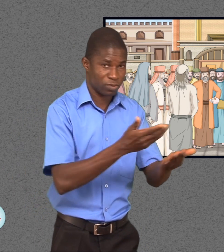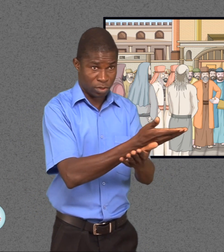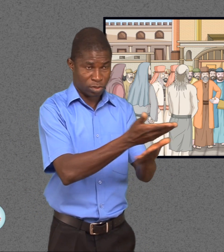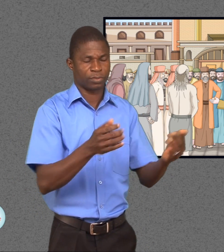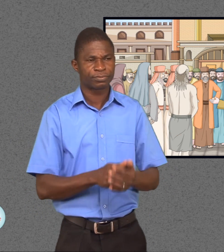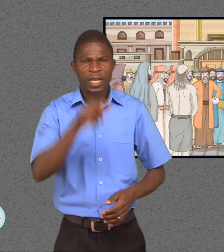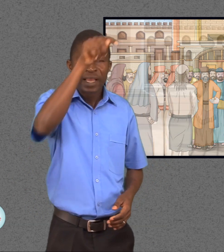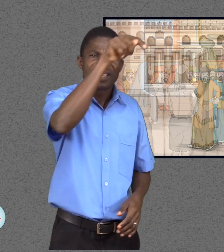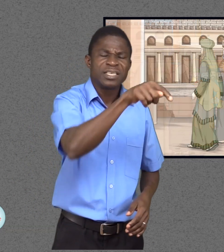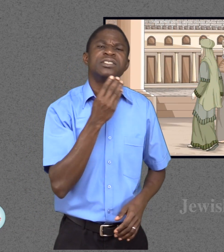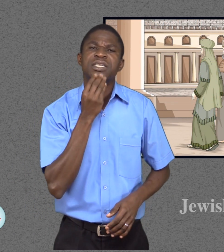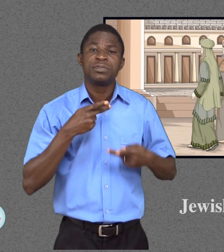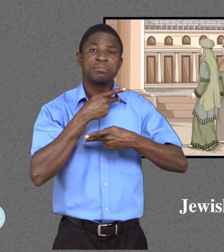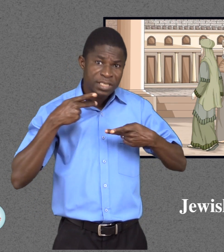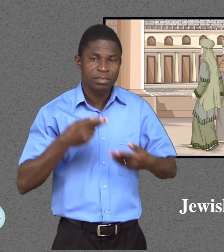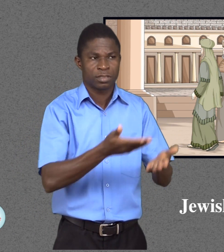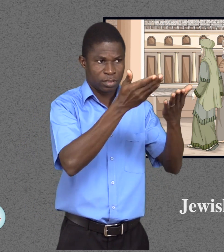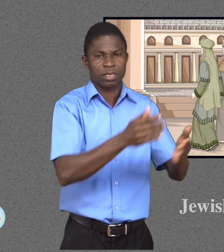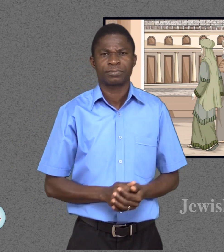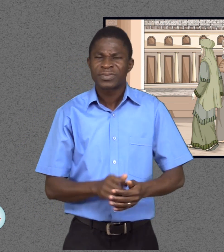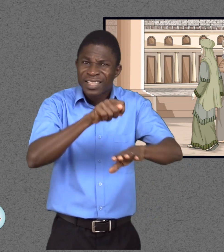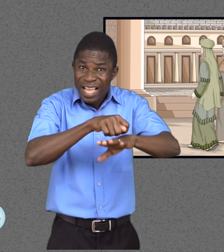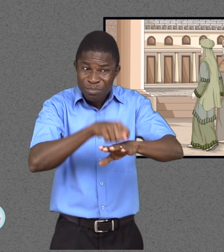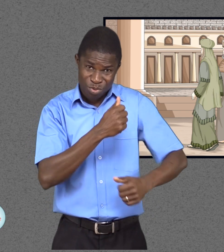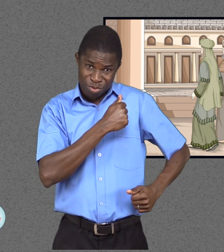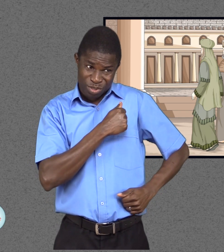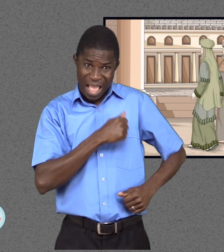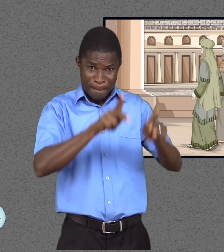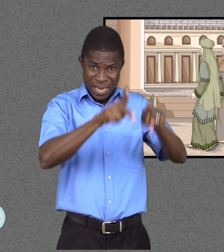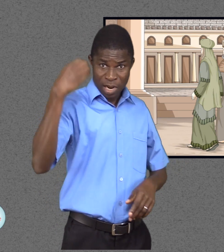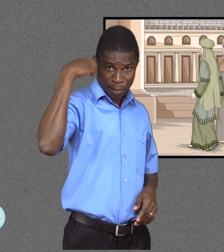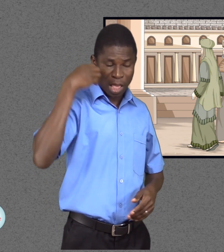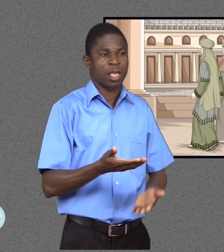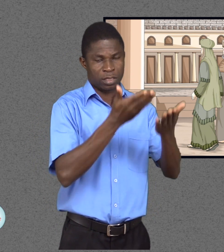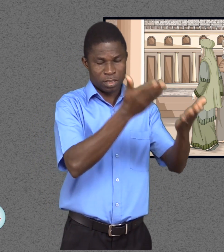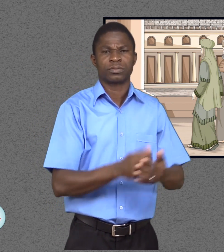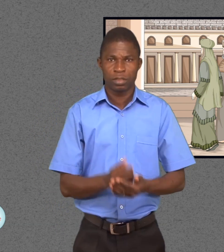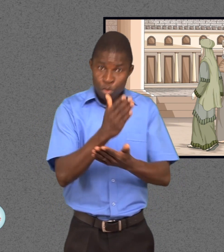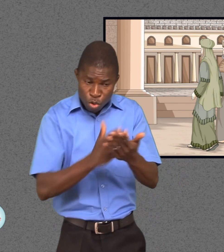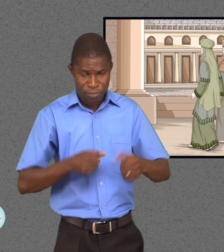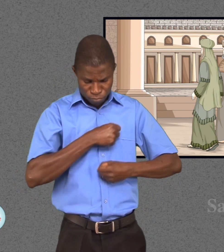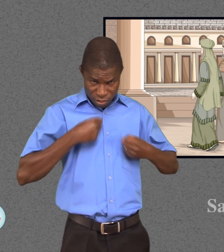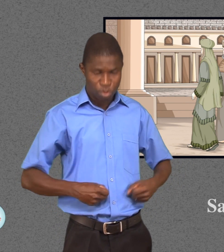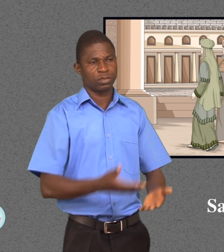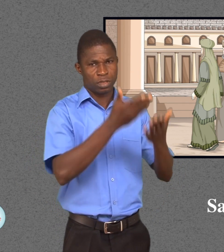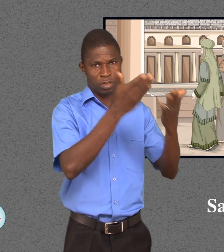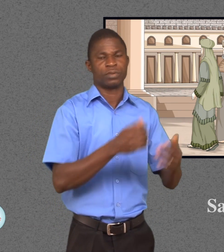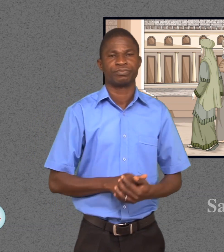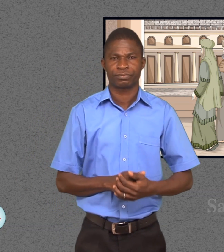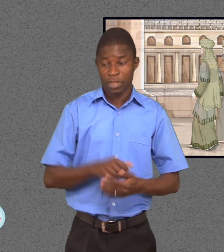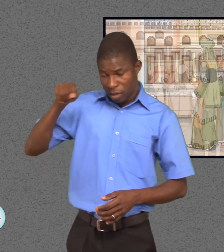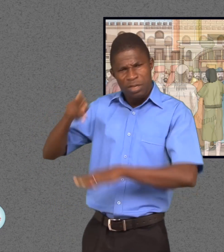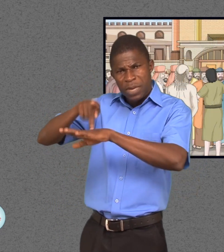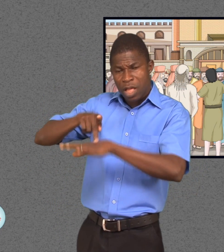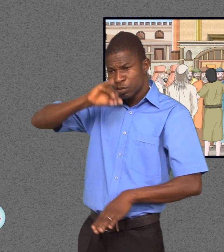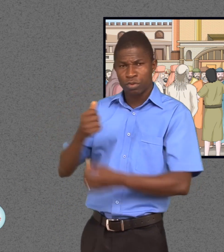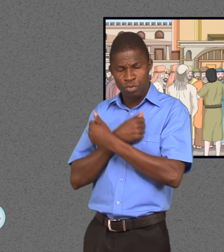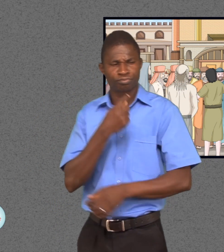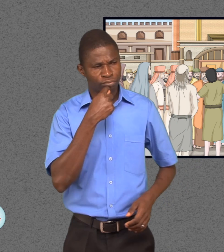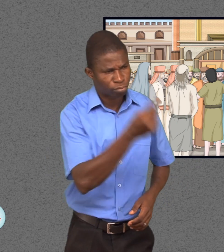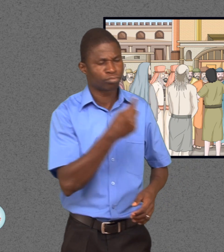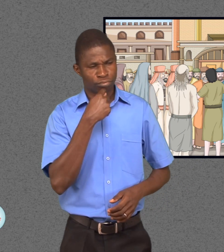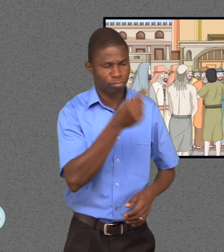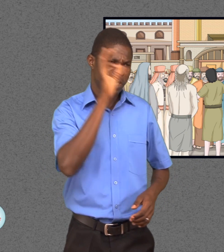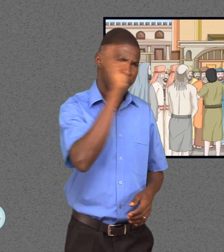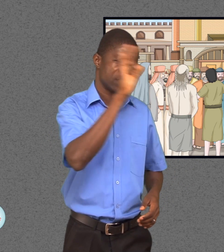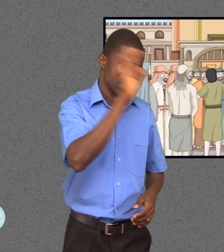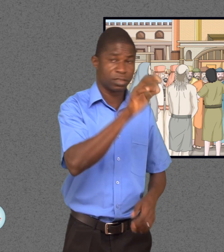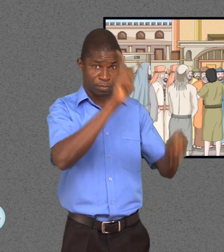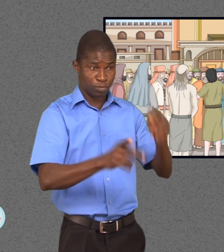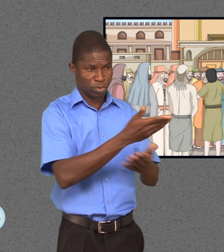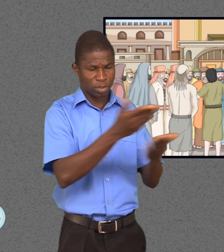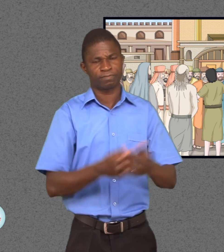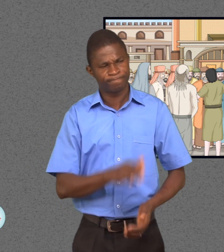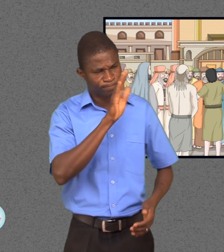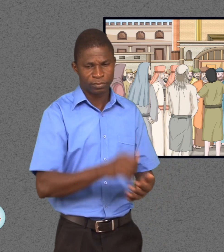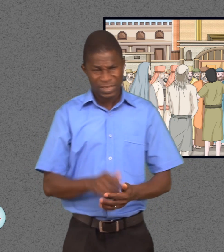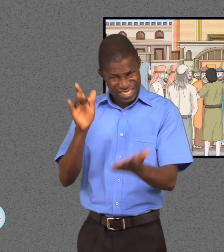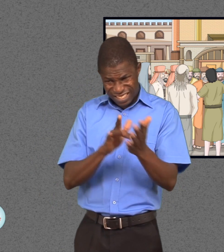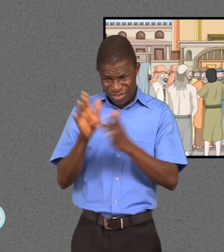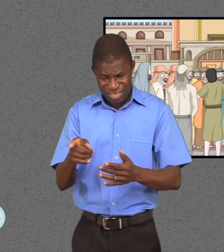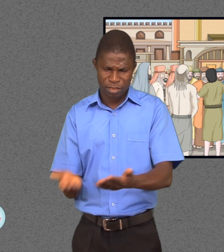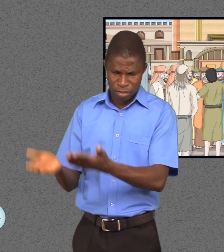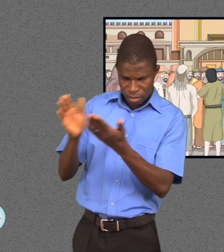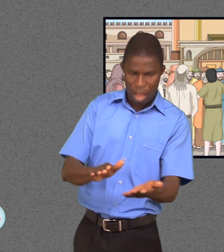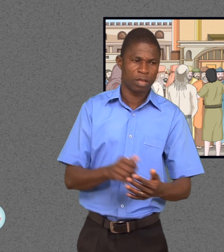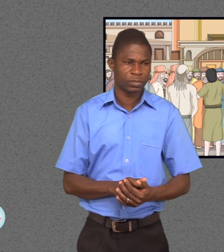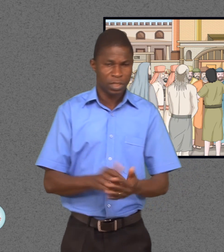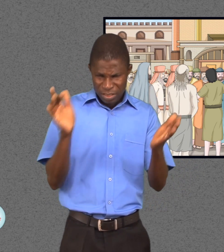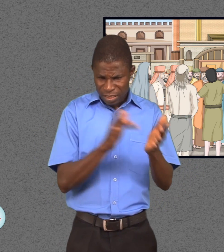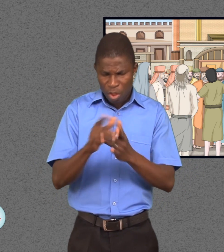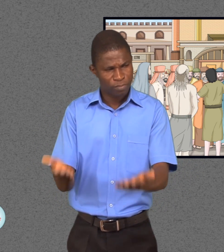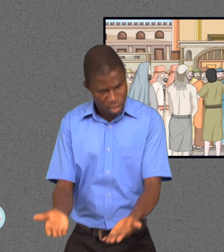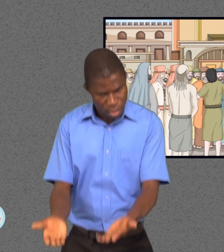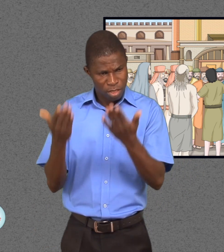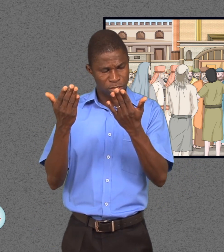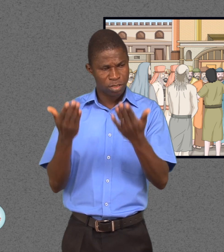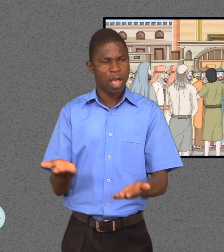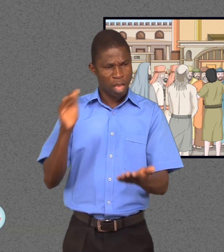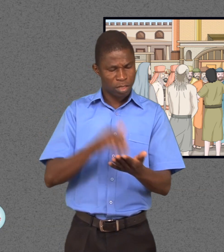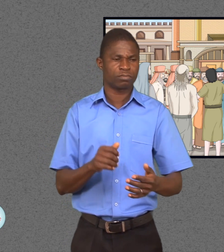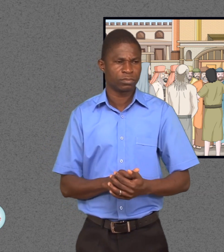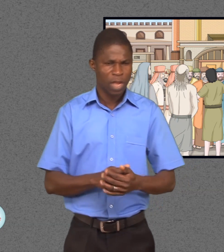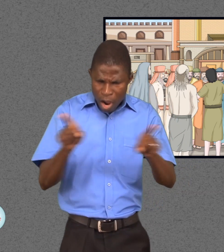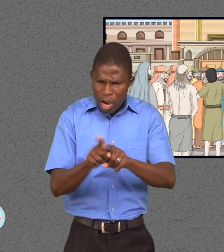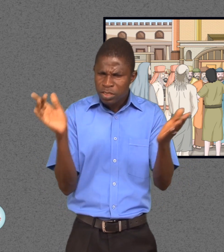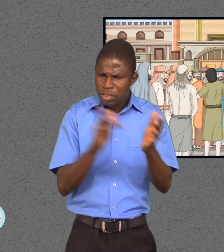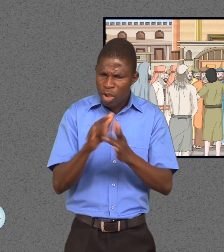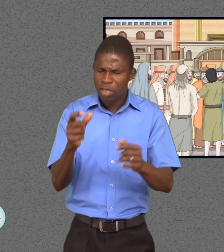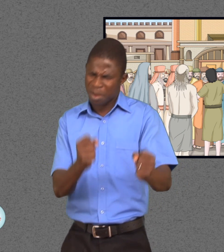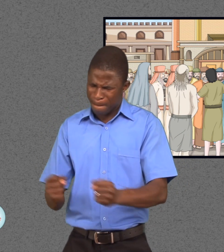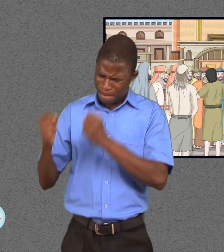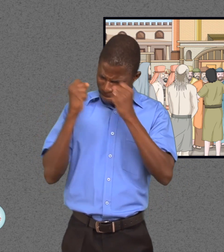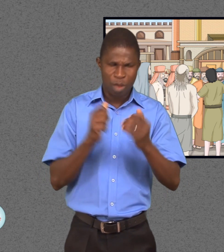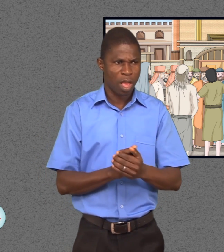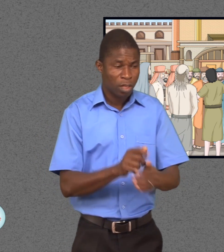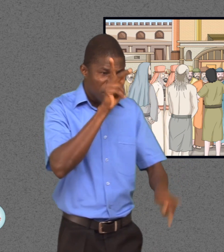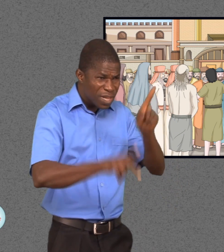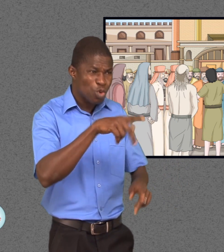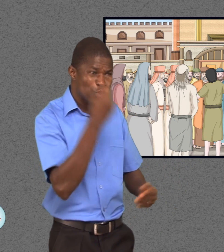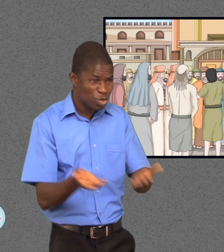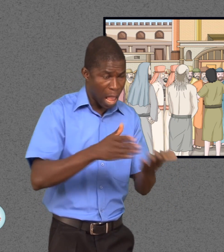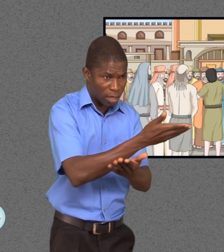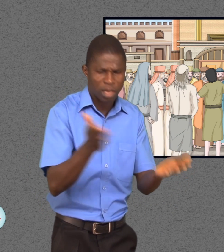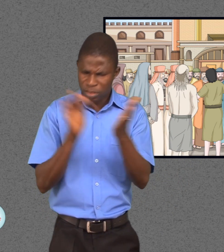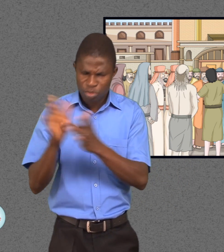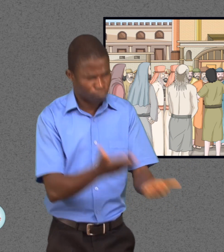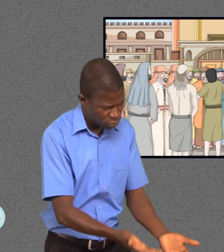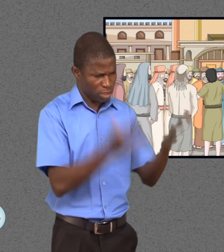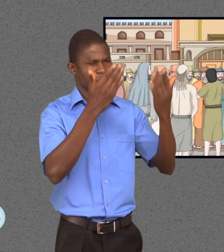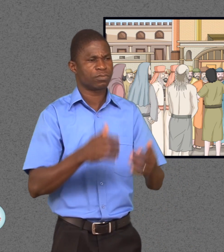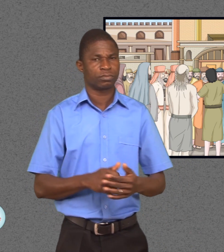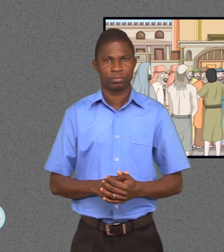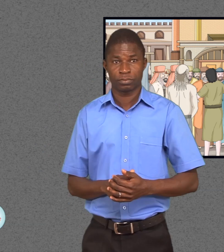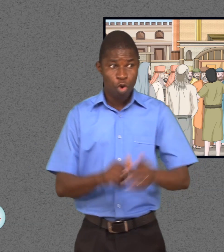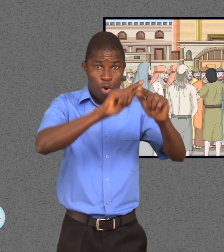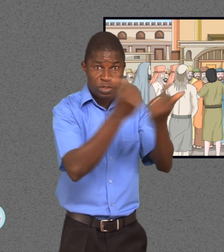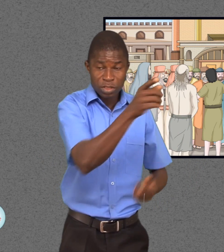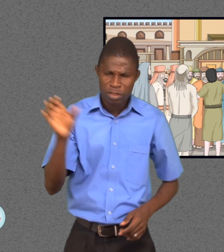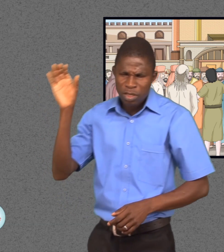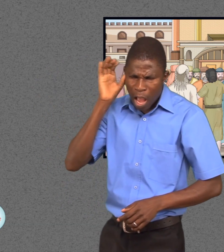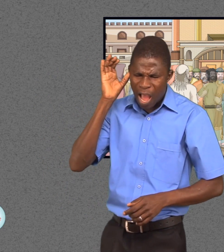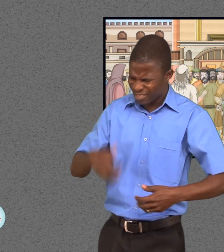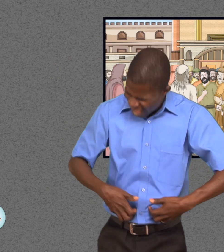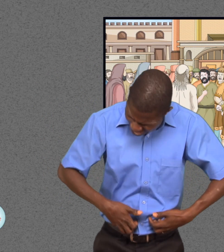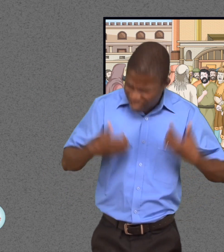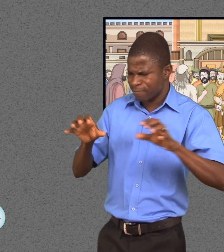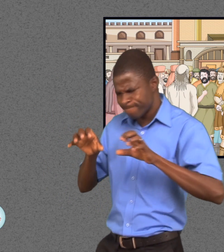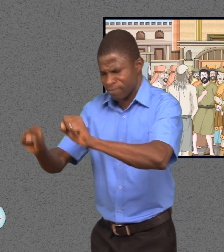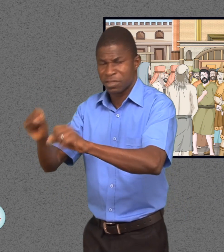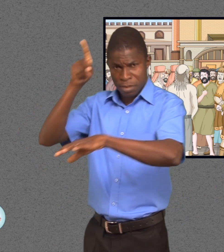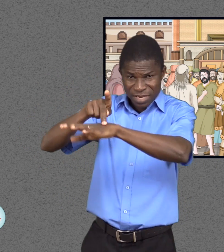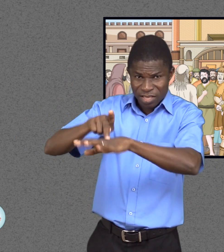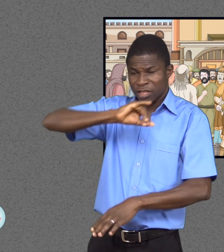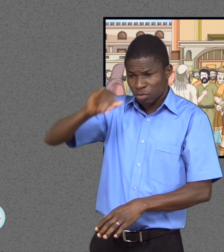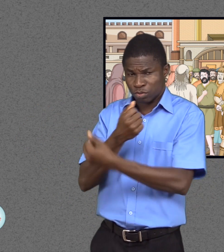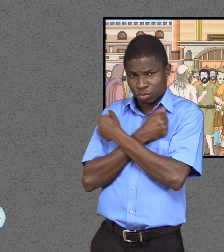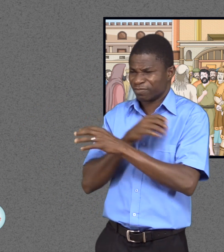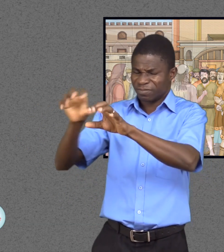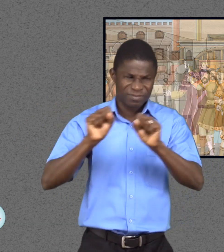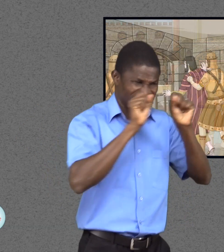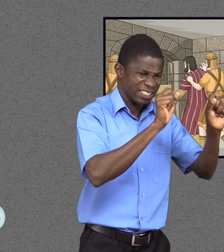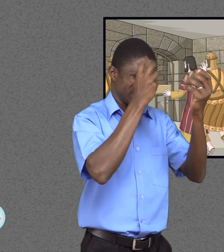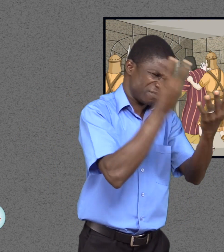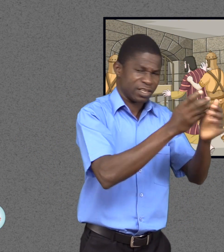While Peter and John were speaking to the people, the priests and the captain of the temple guard and the Sadducees came up to them, greatly disturbed that they were teaching the people and proclaiming in Jesus the resurrection of the dead.